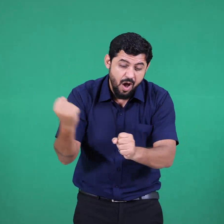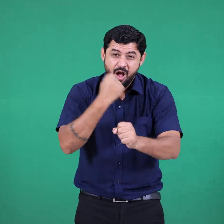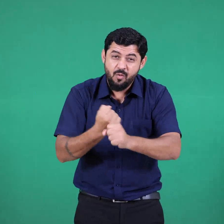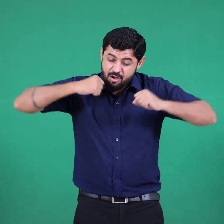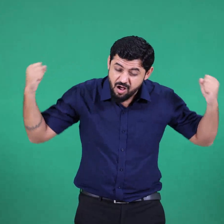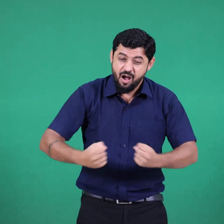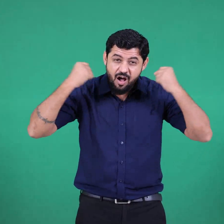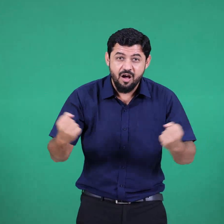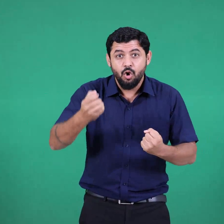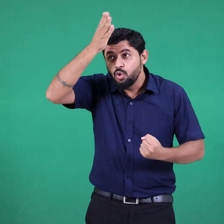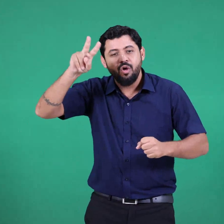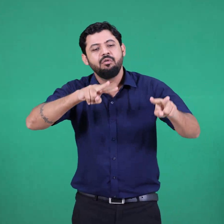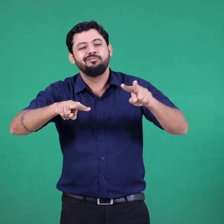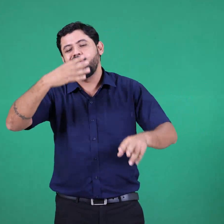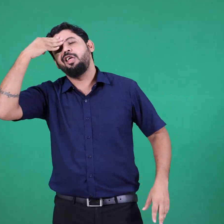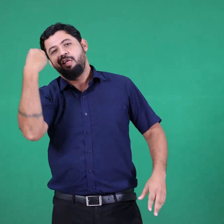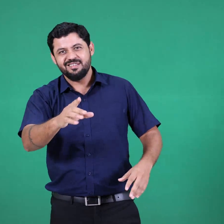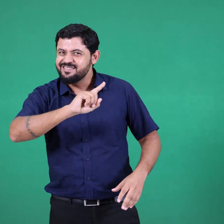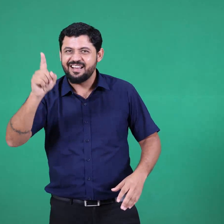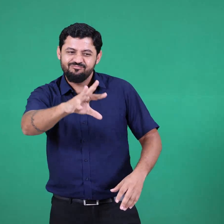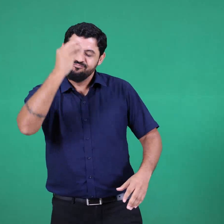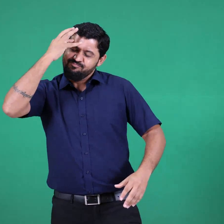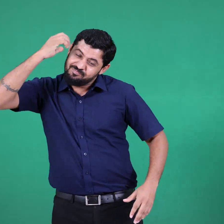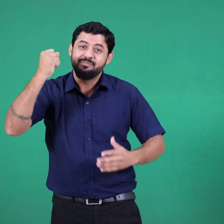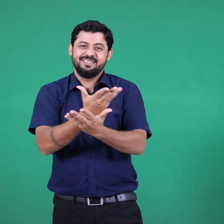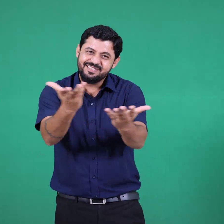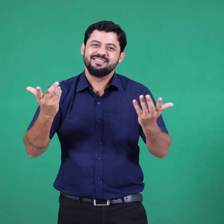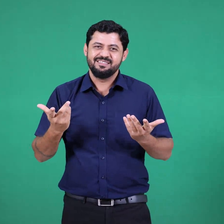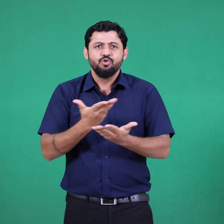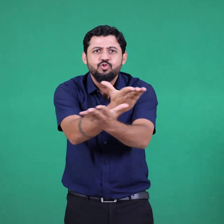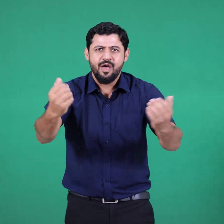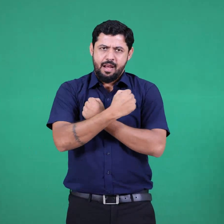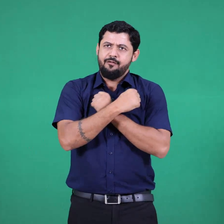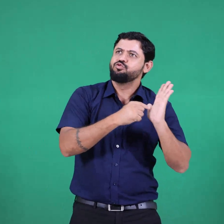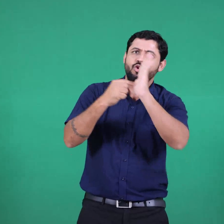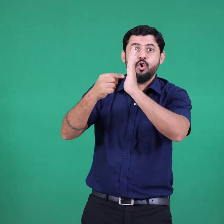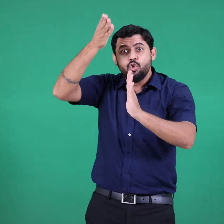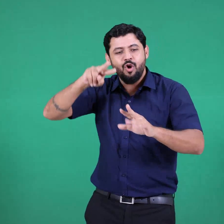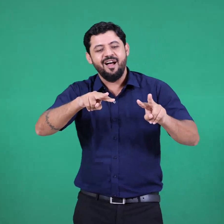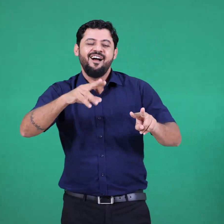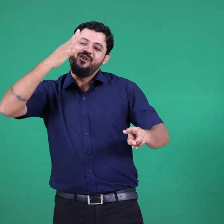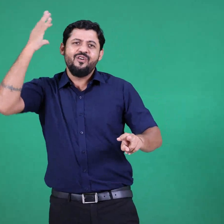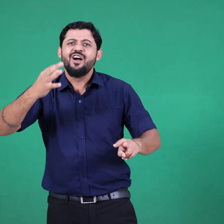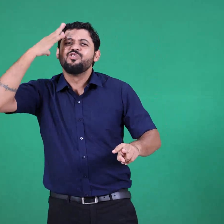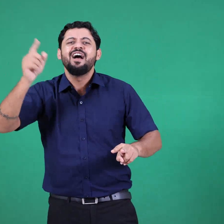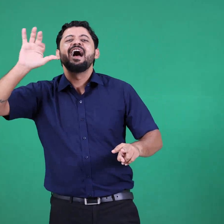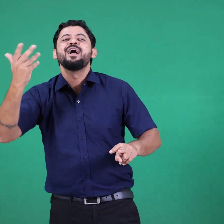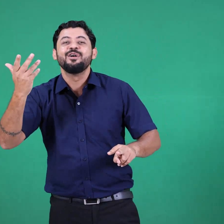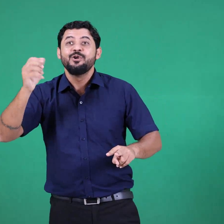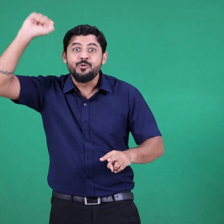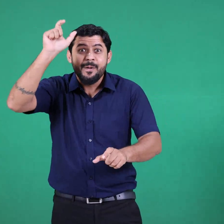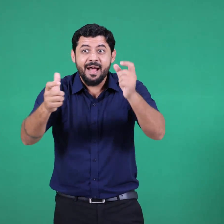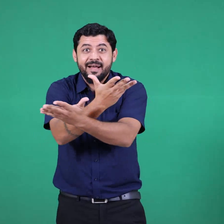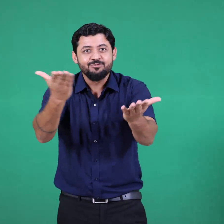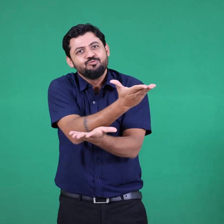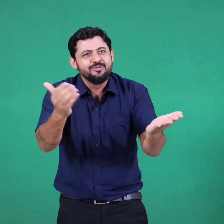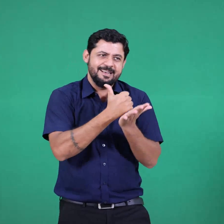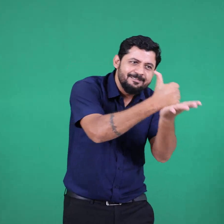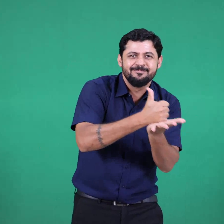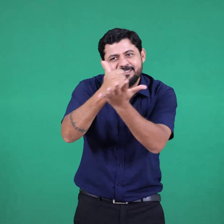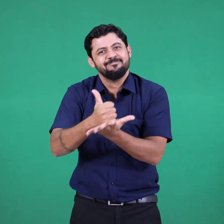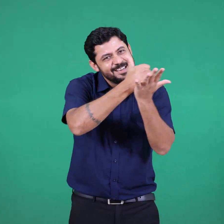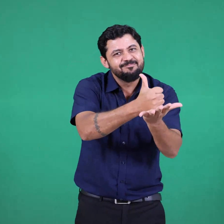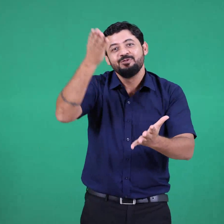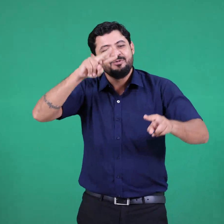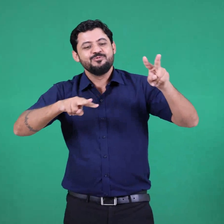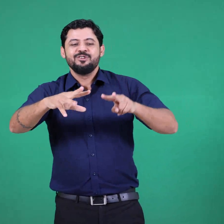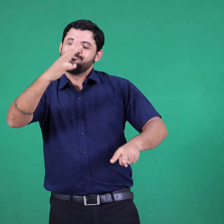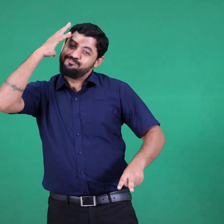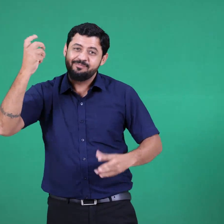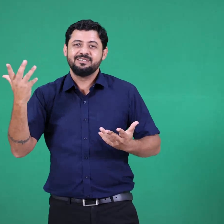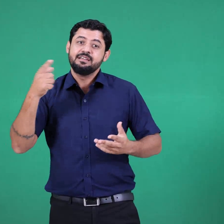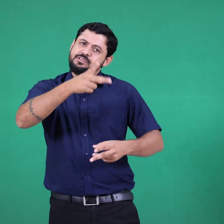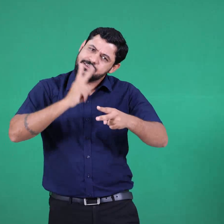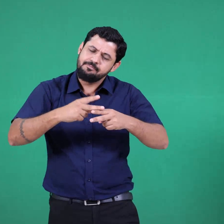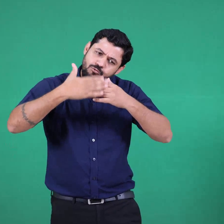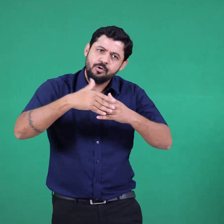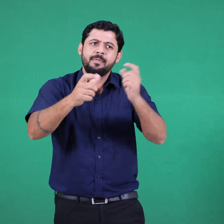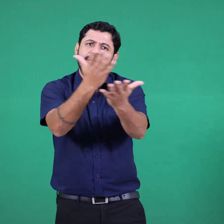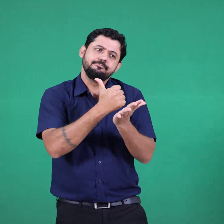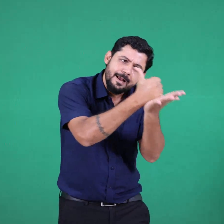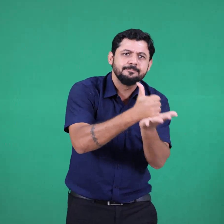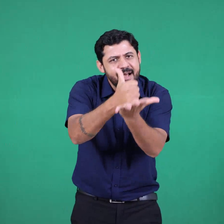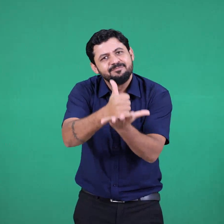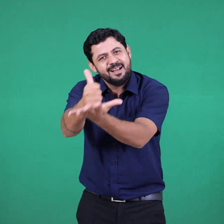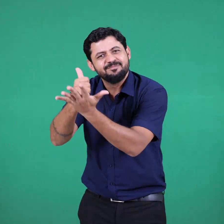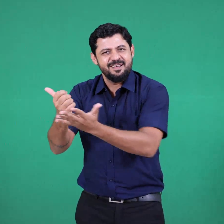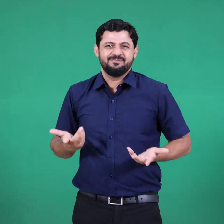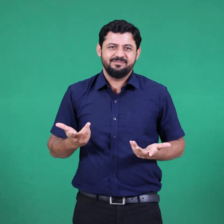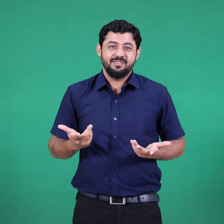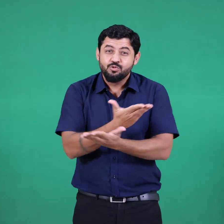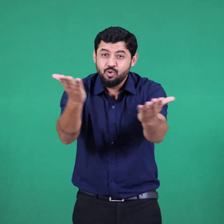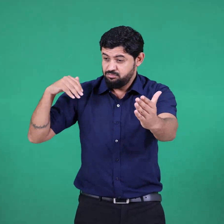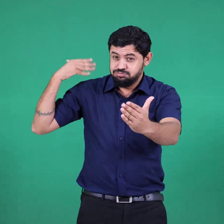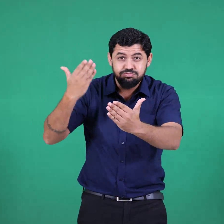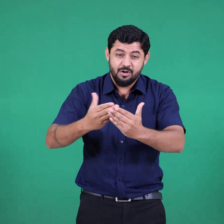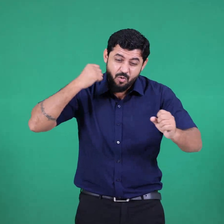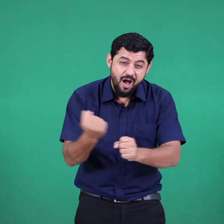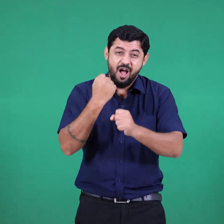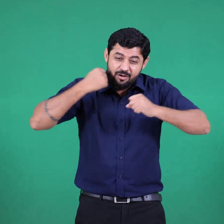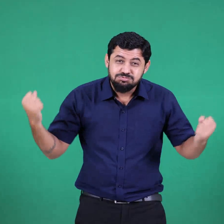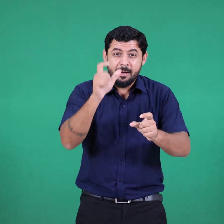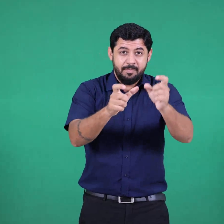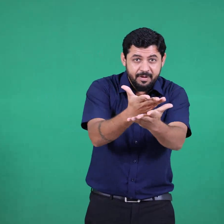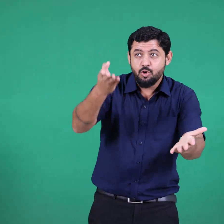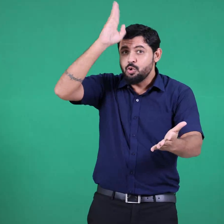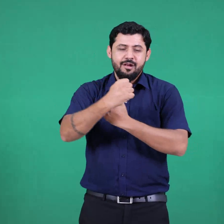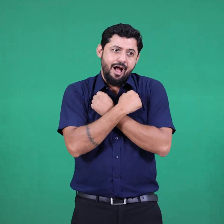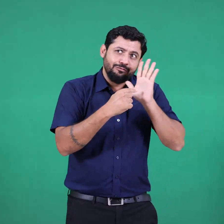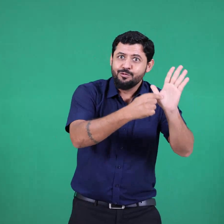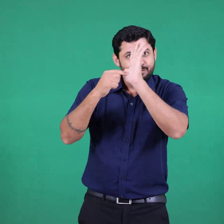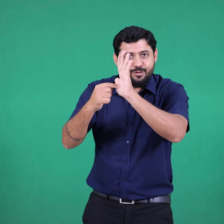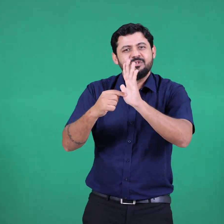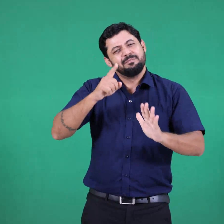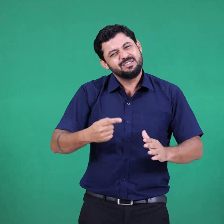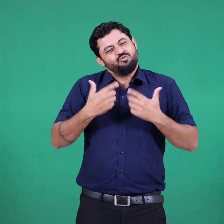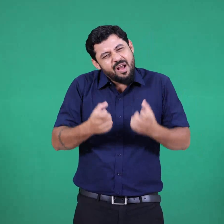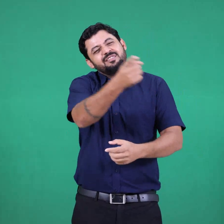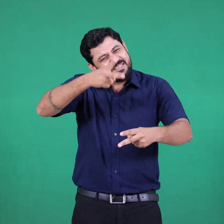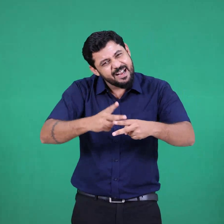He will not forget your work and the love you have shown for His name as you have ministered to the saints and continue to do so.